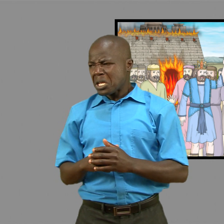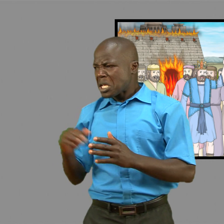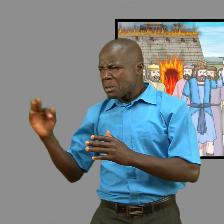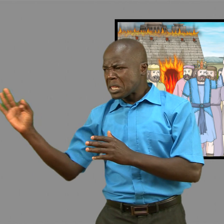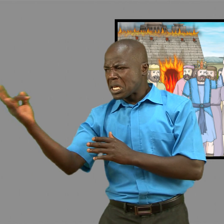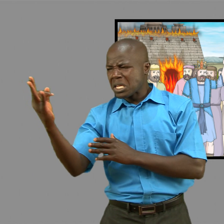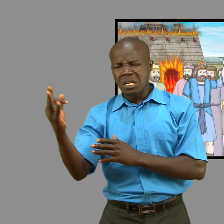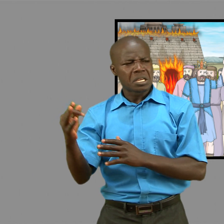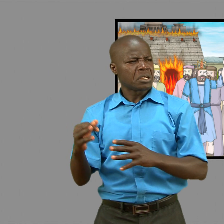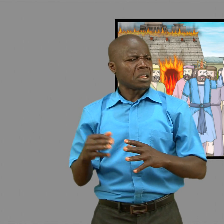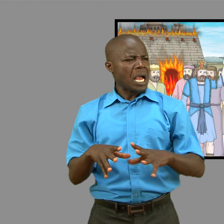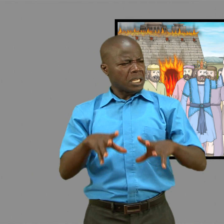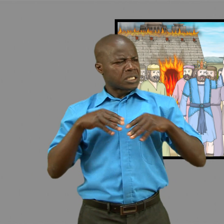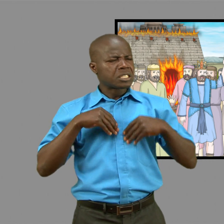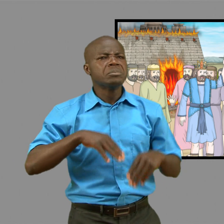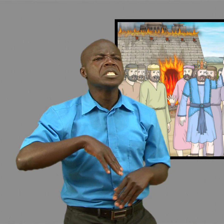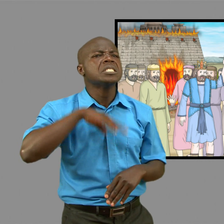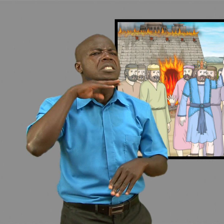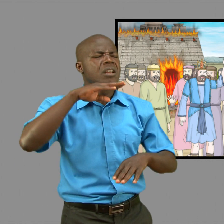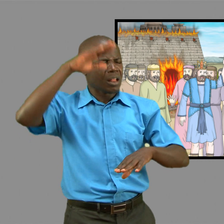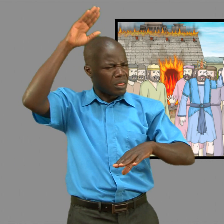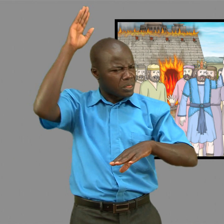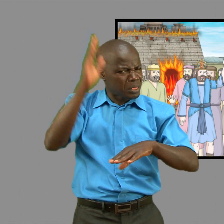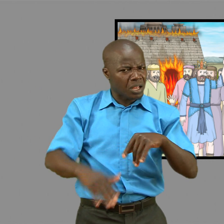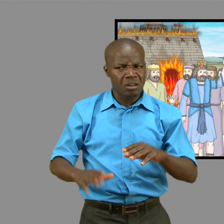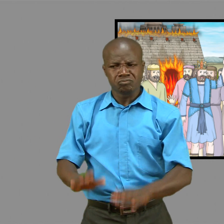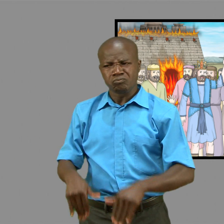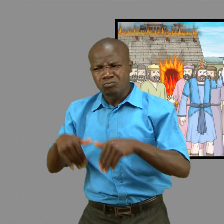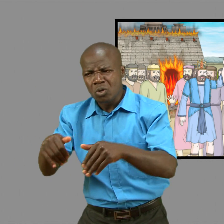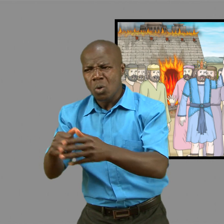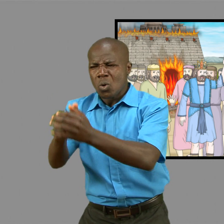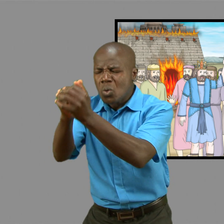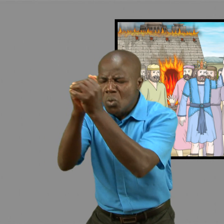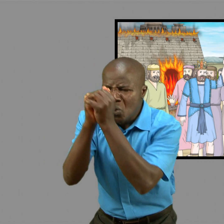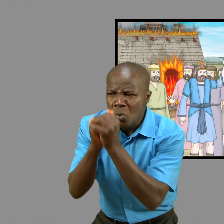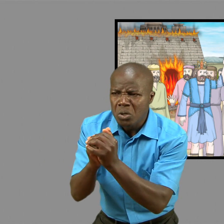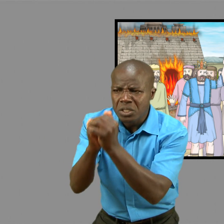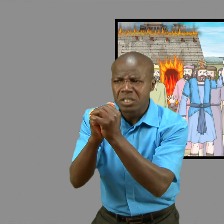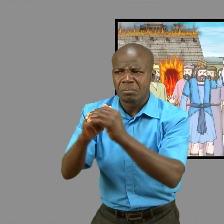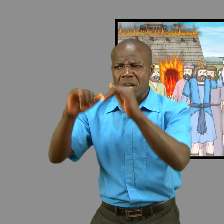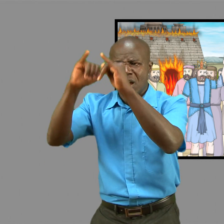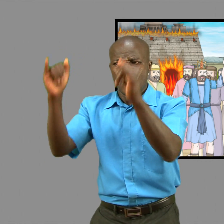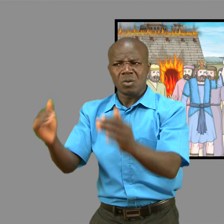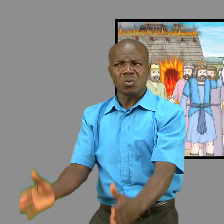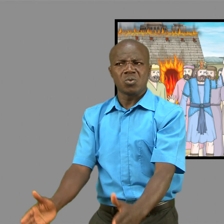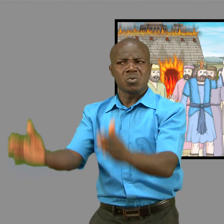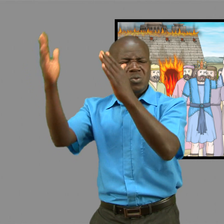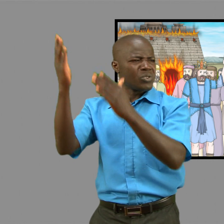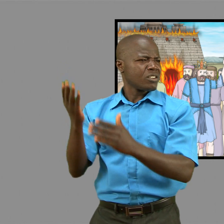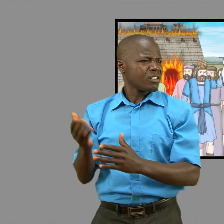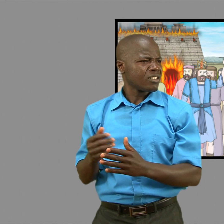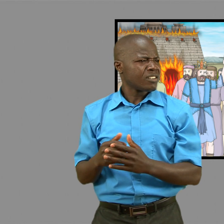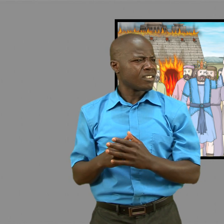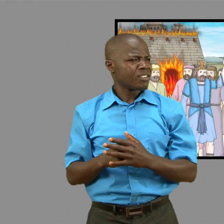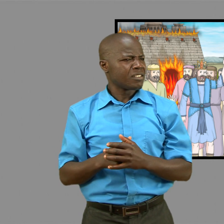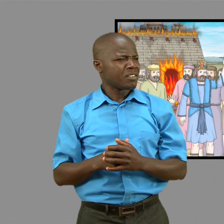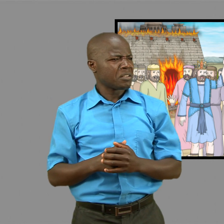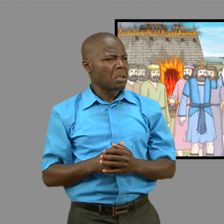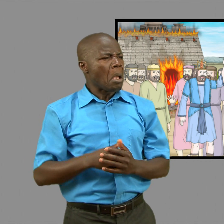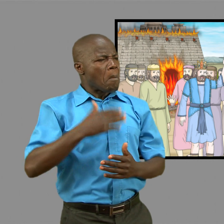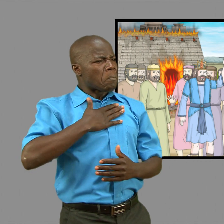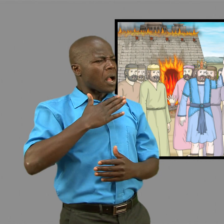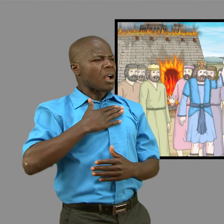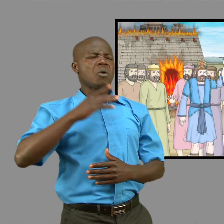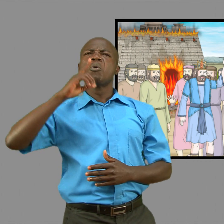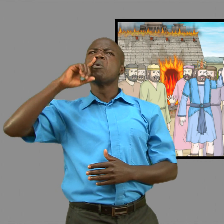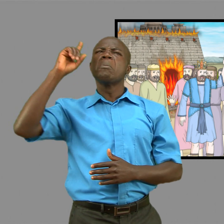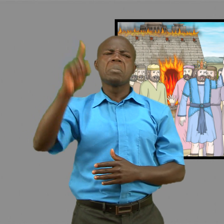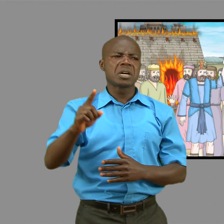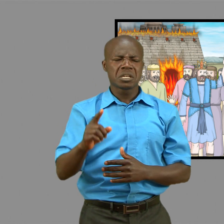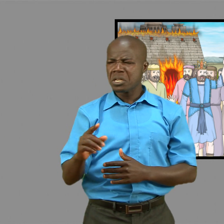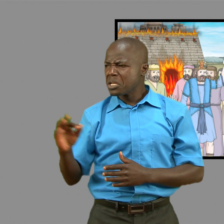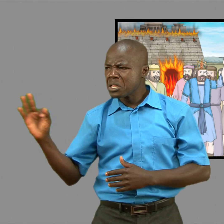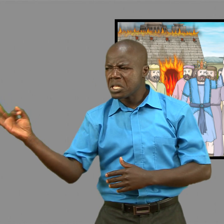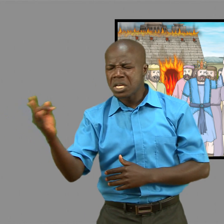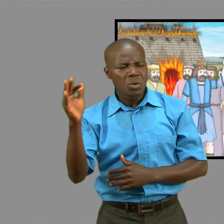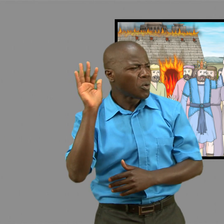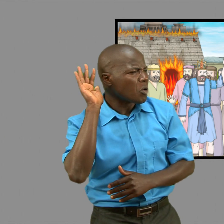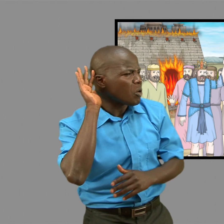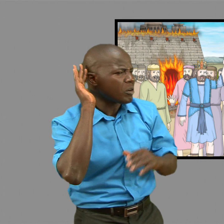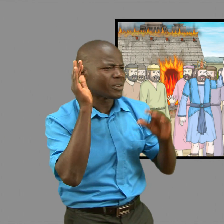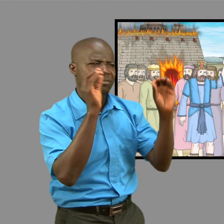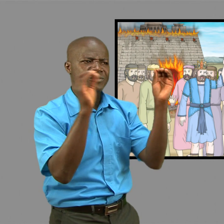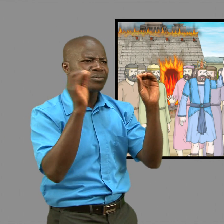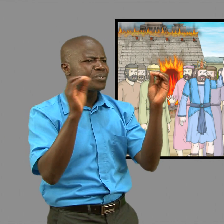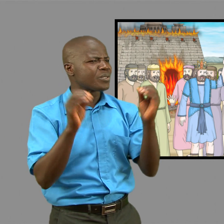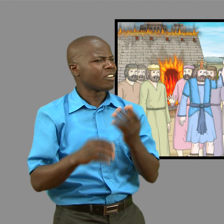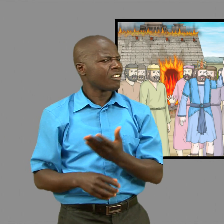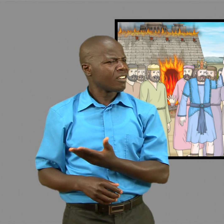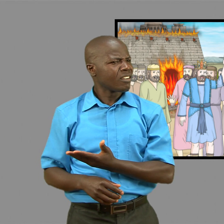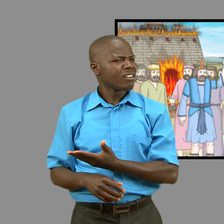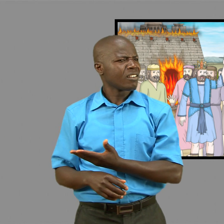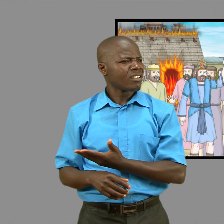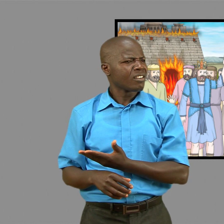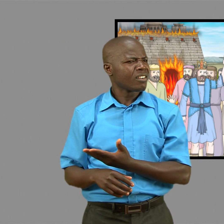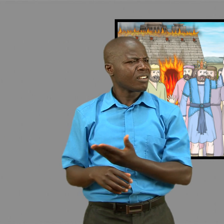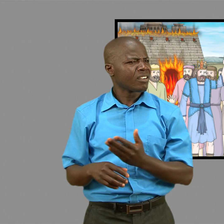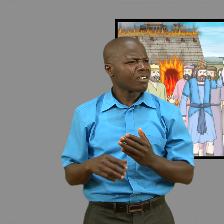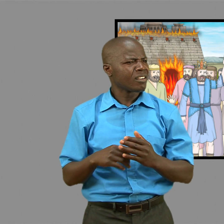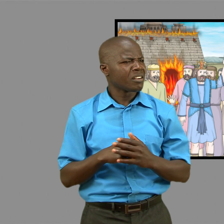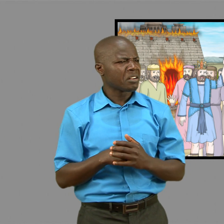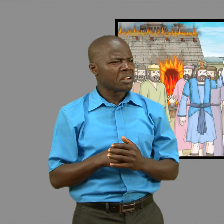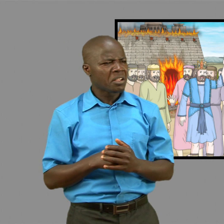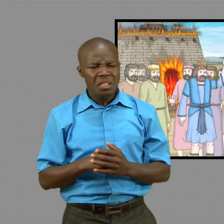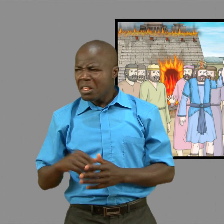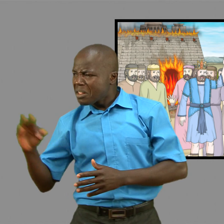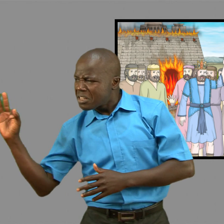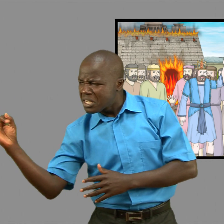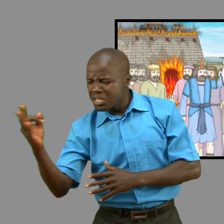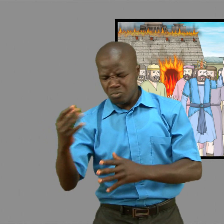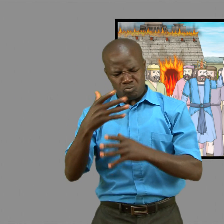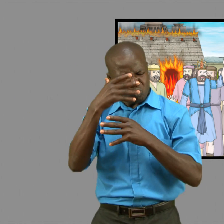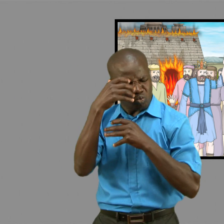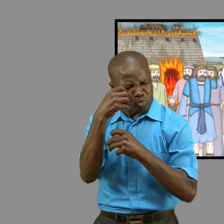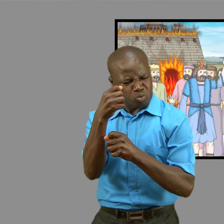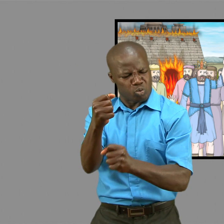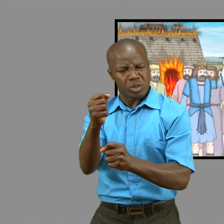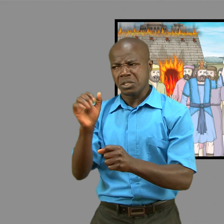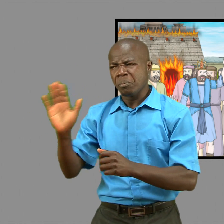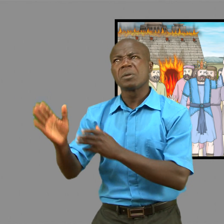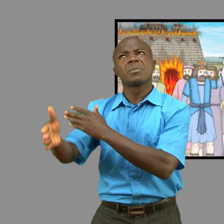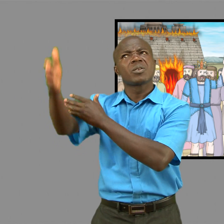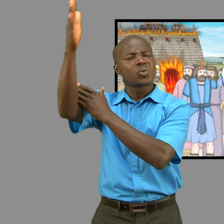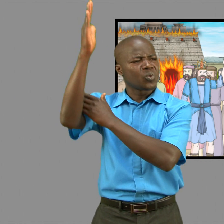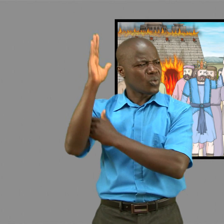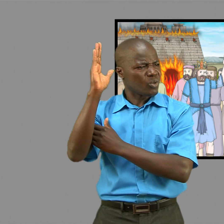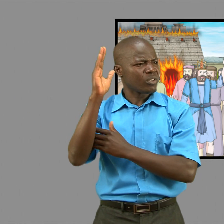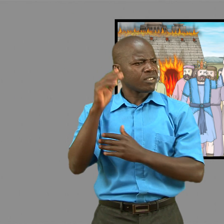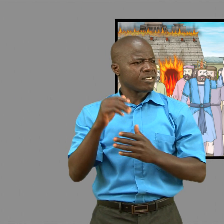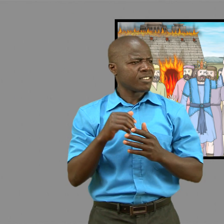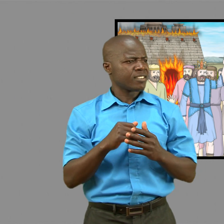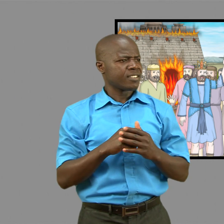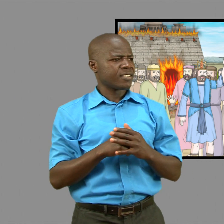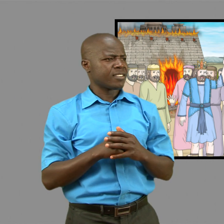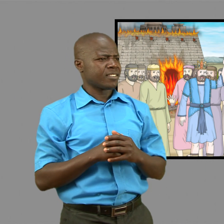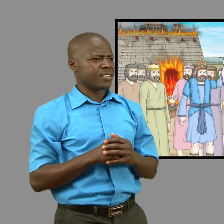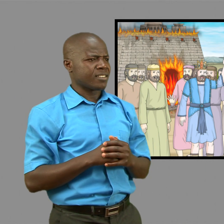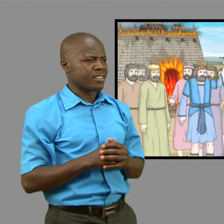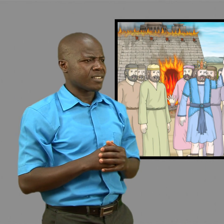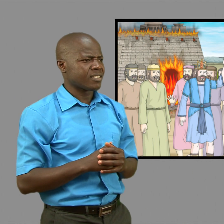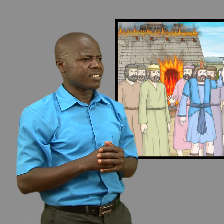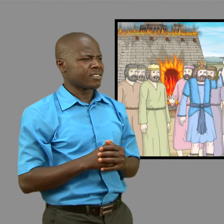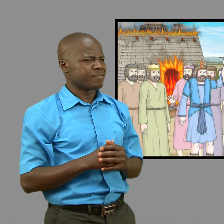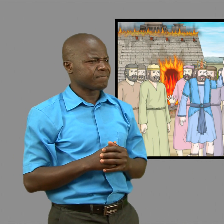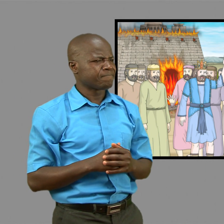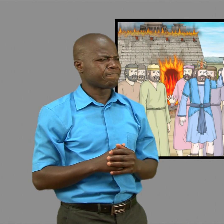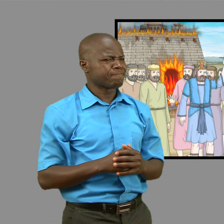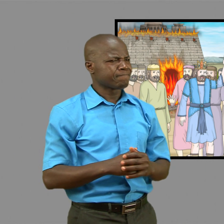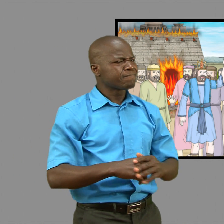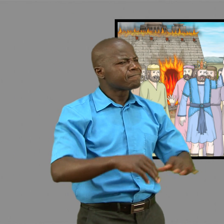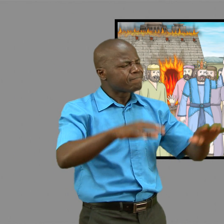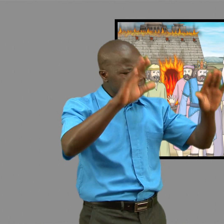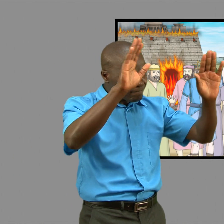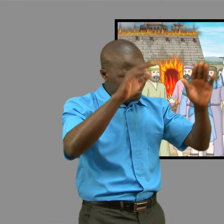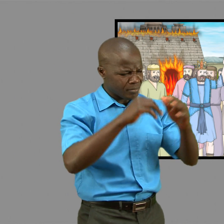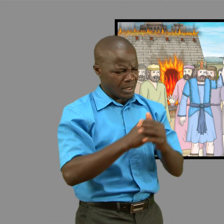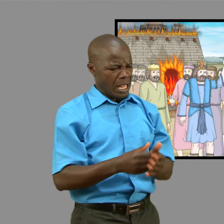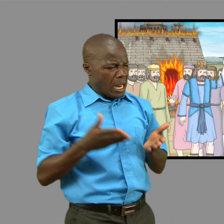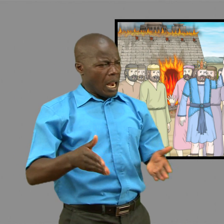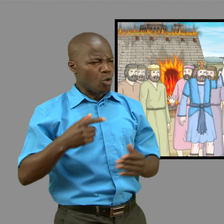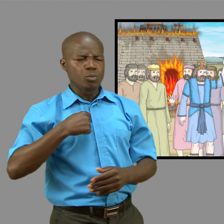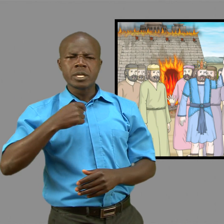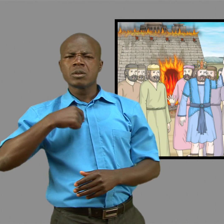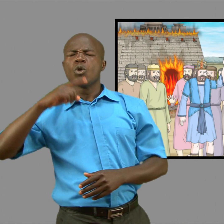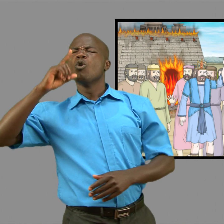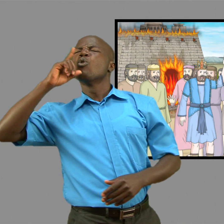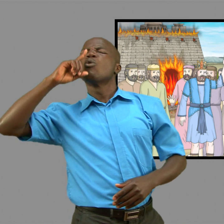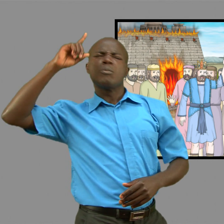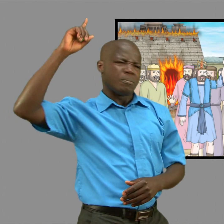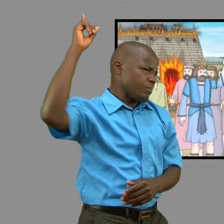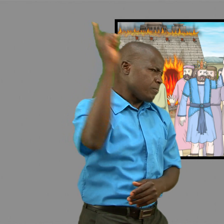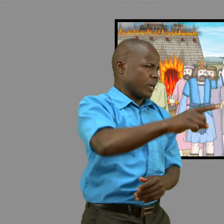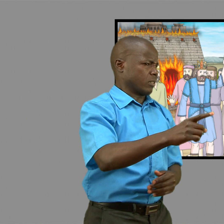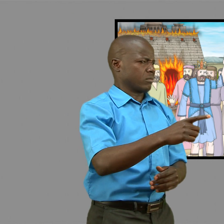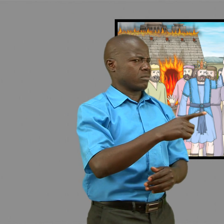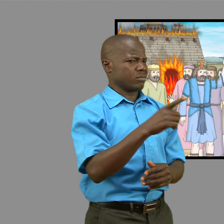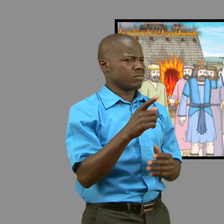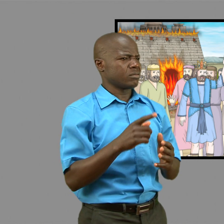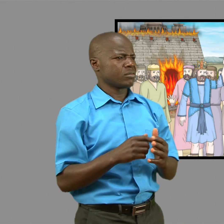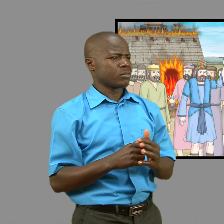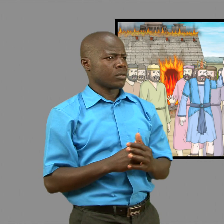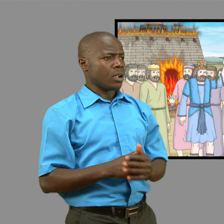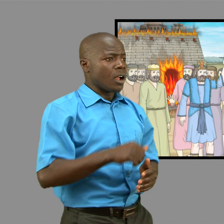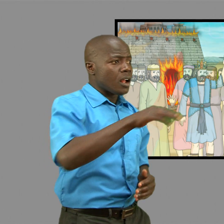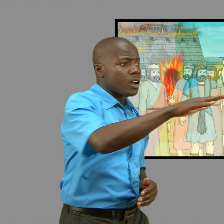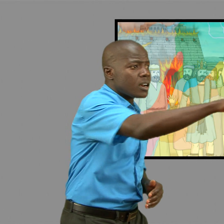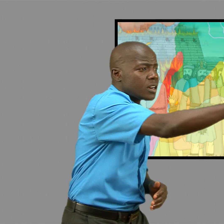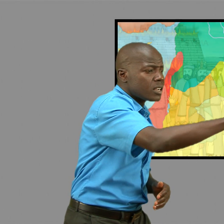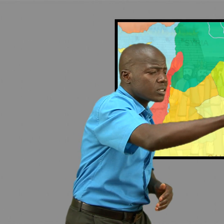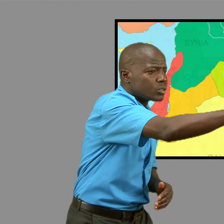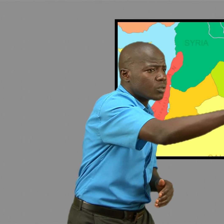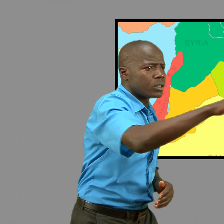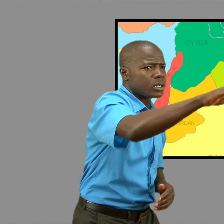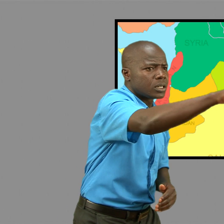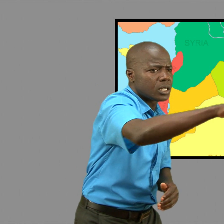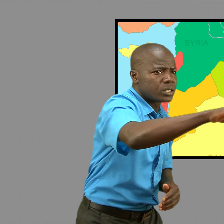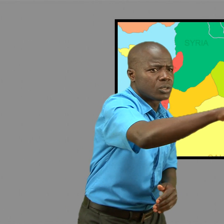They violated the king’s command and risked their lives rather than serve or worship any god except their own God.